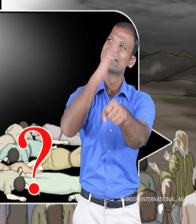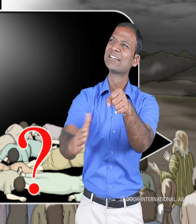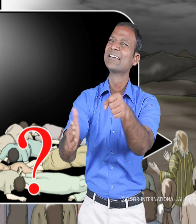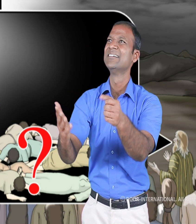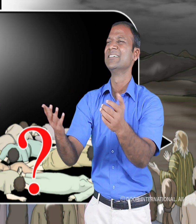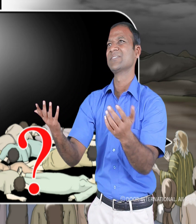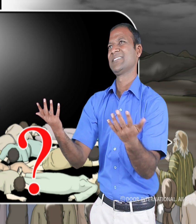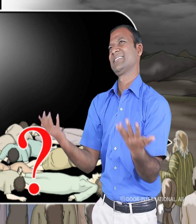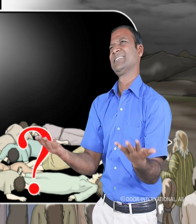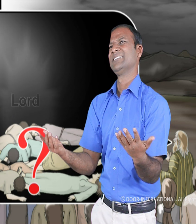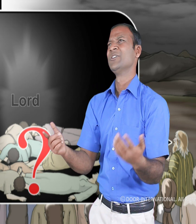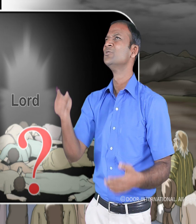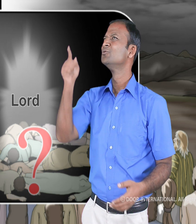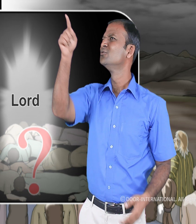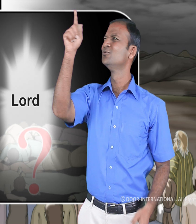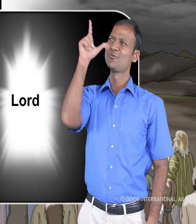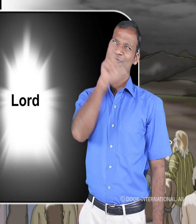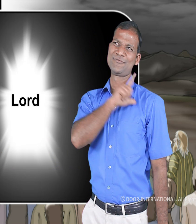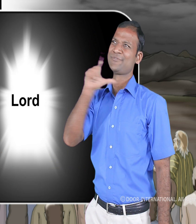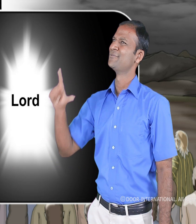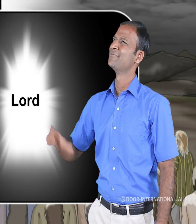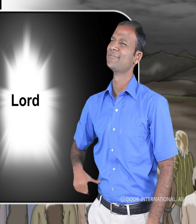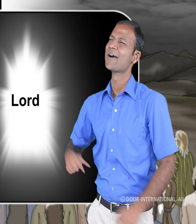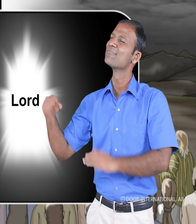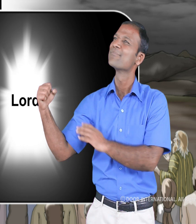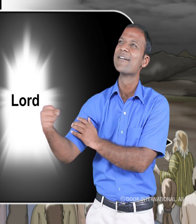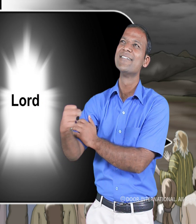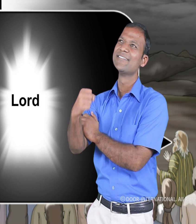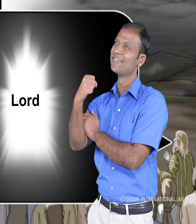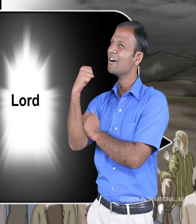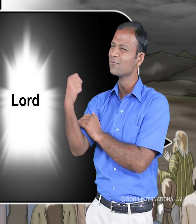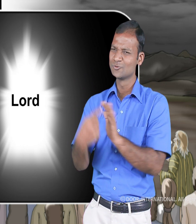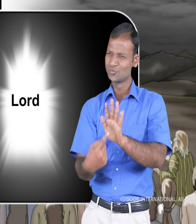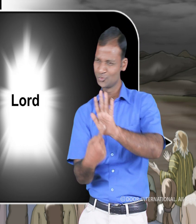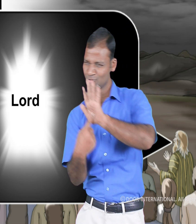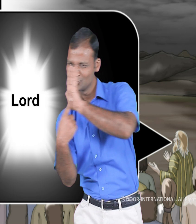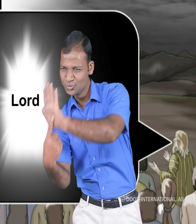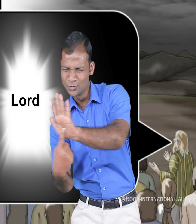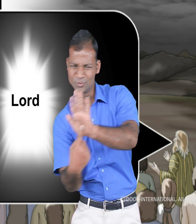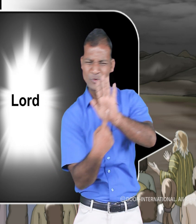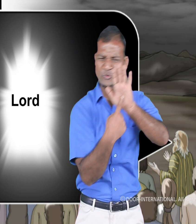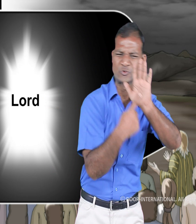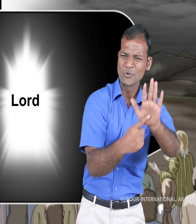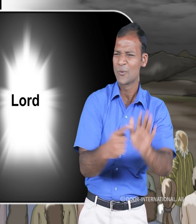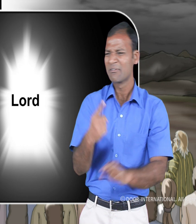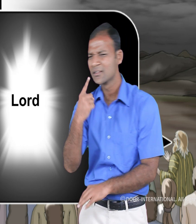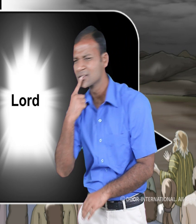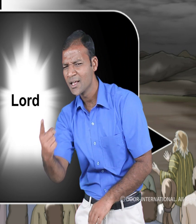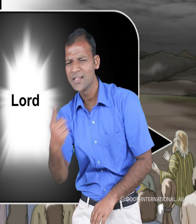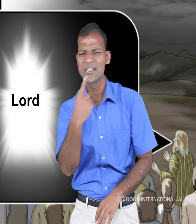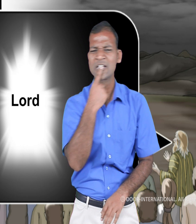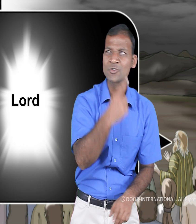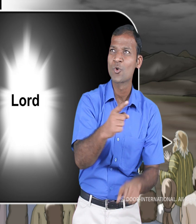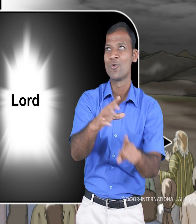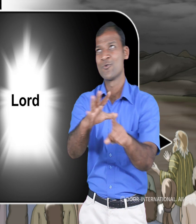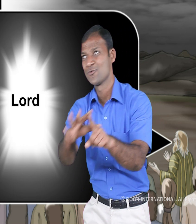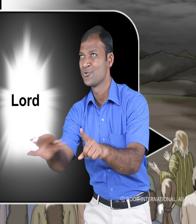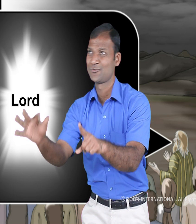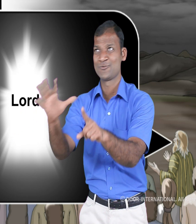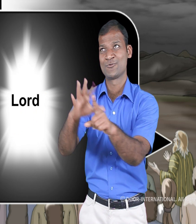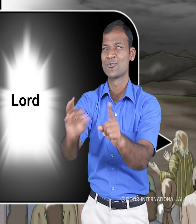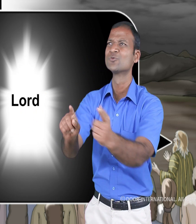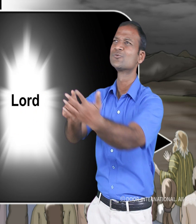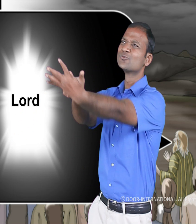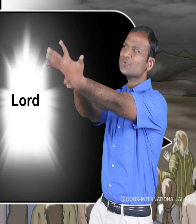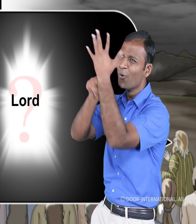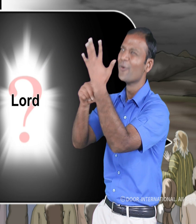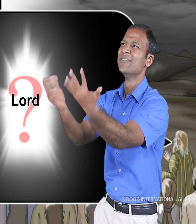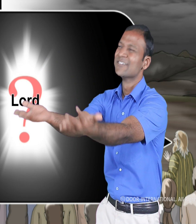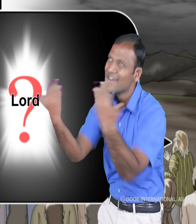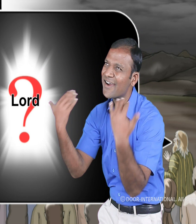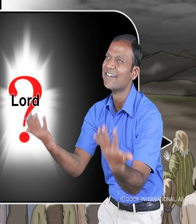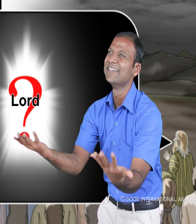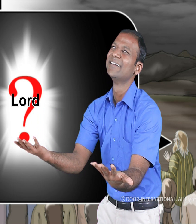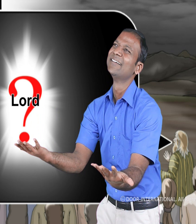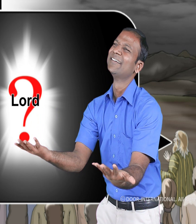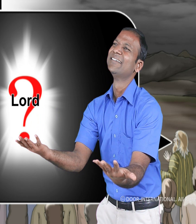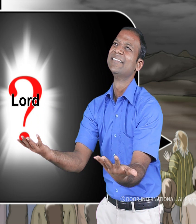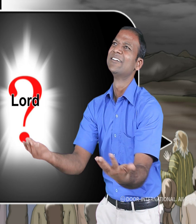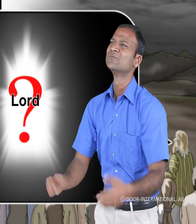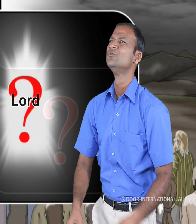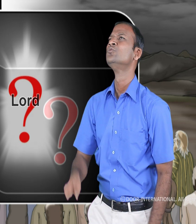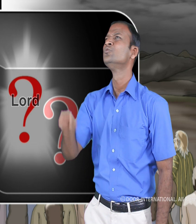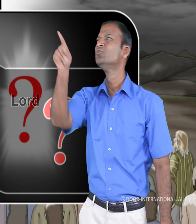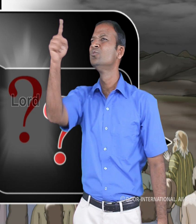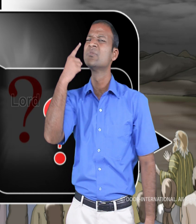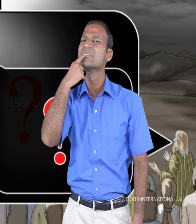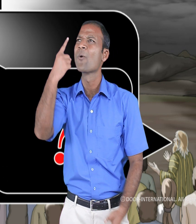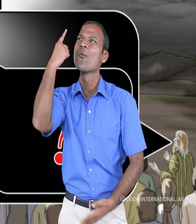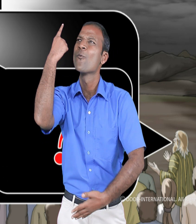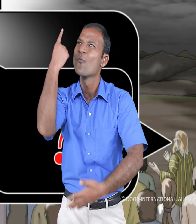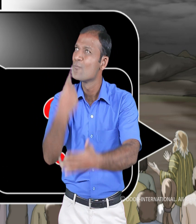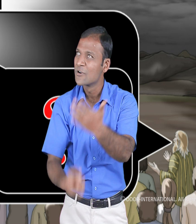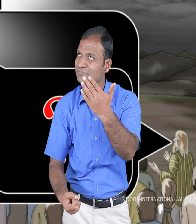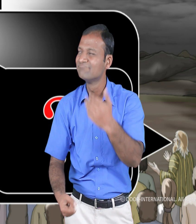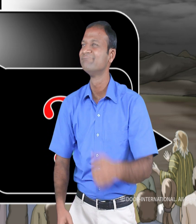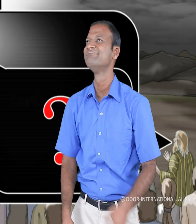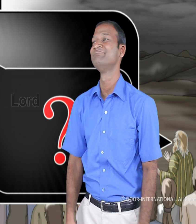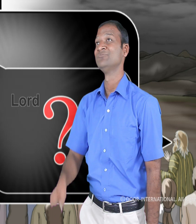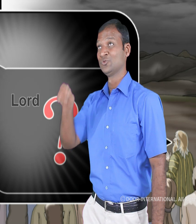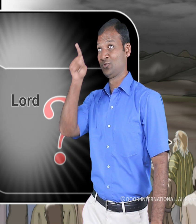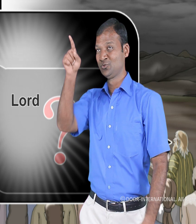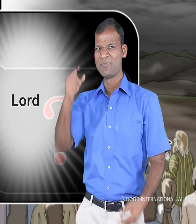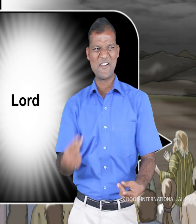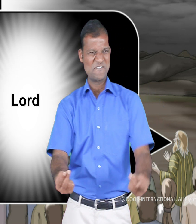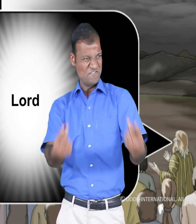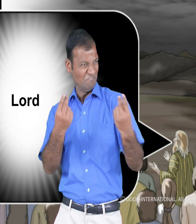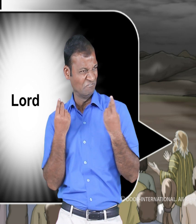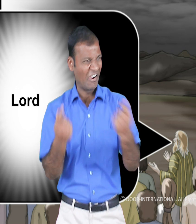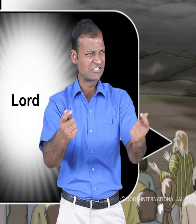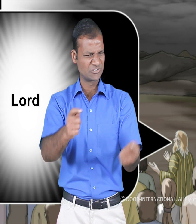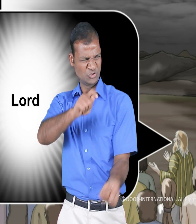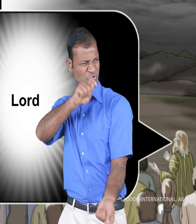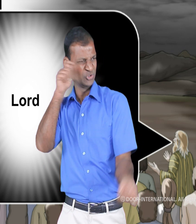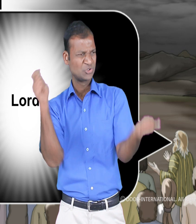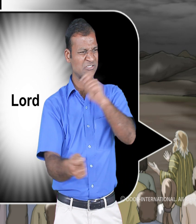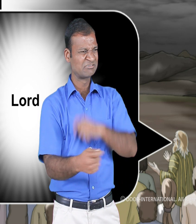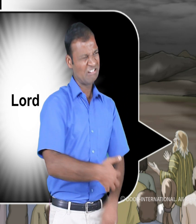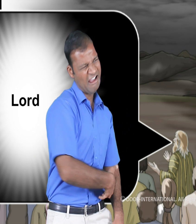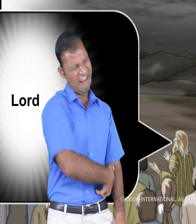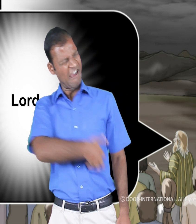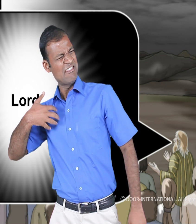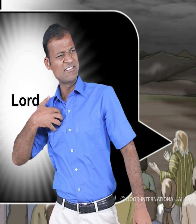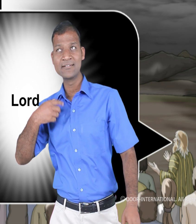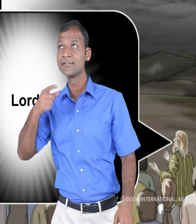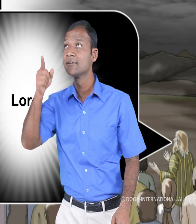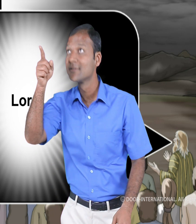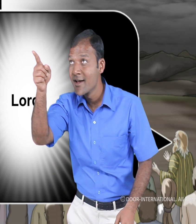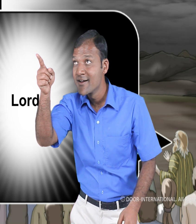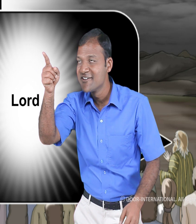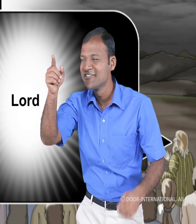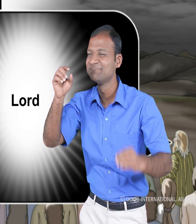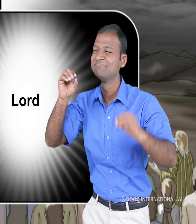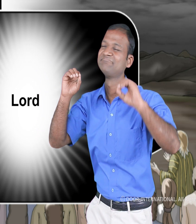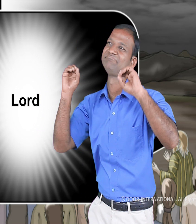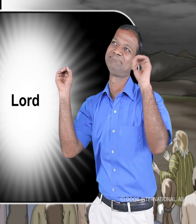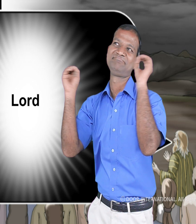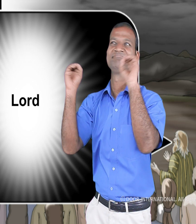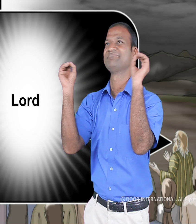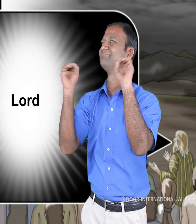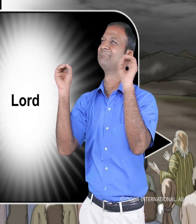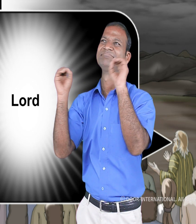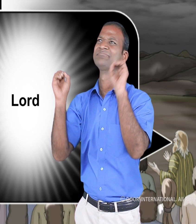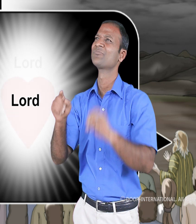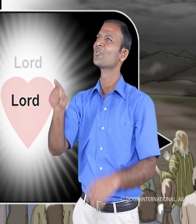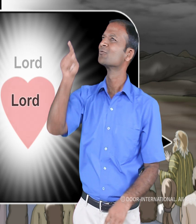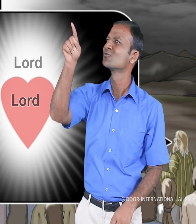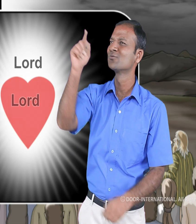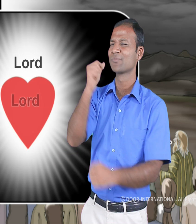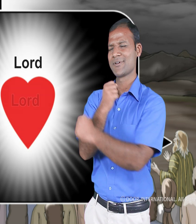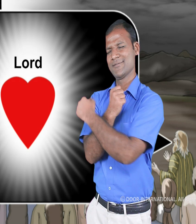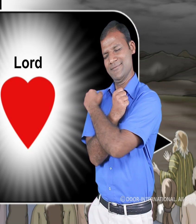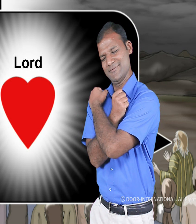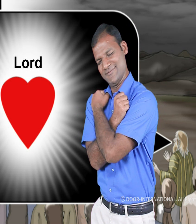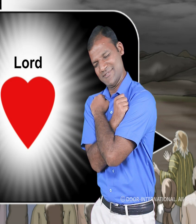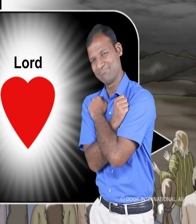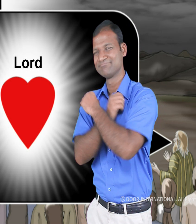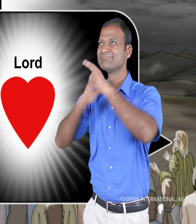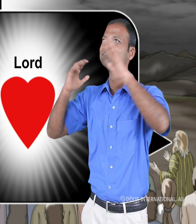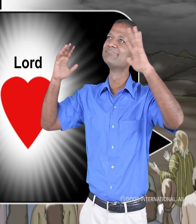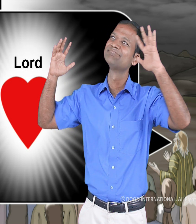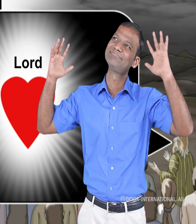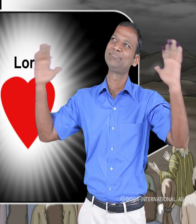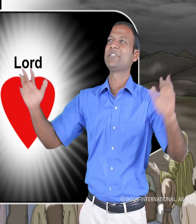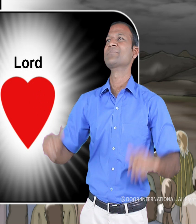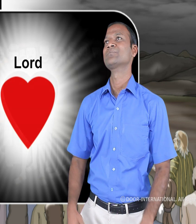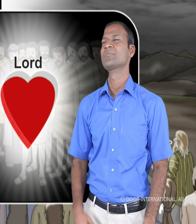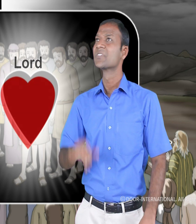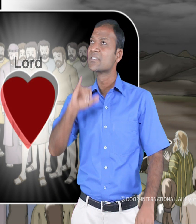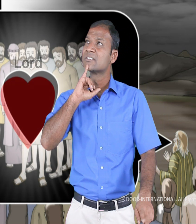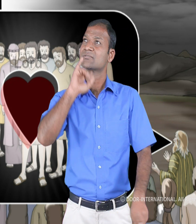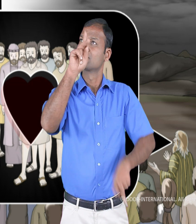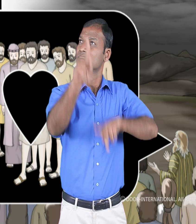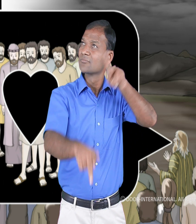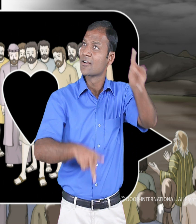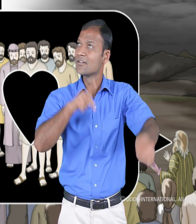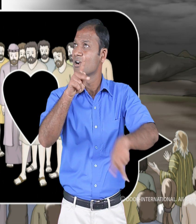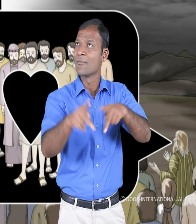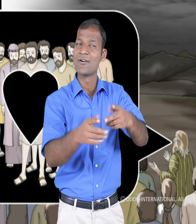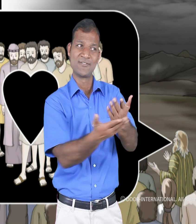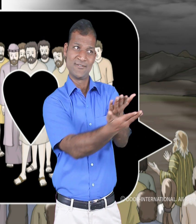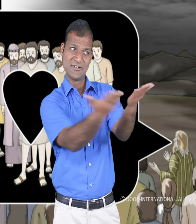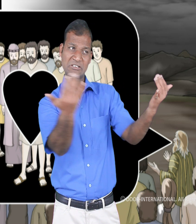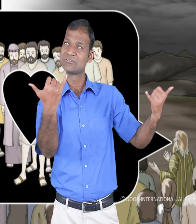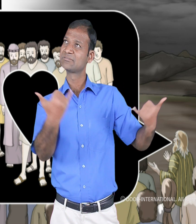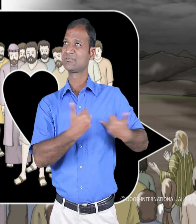So now I pray, may the power of my Lord be magnified, just as You have declared: ‘The LORD is slow to anger and abounding in loving devotion, forgiving iniquity and transgression.